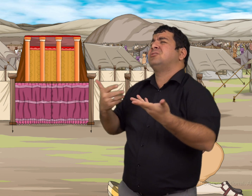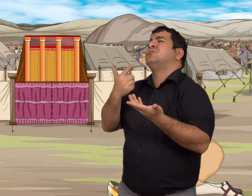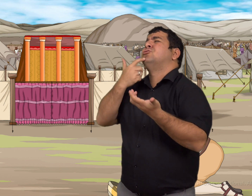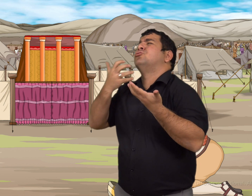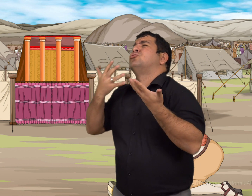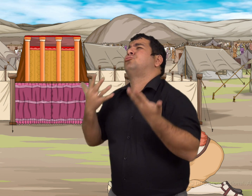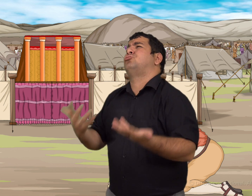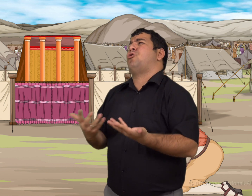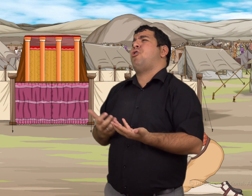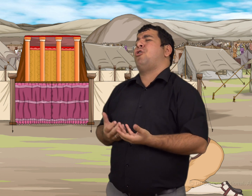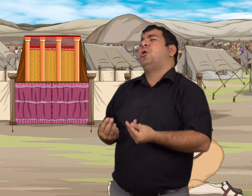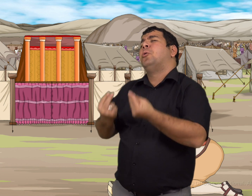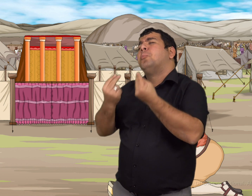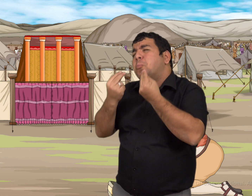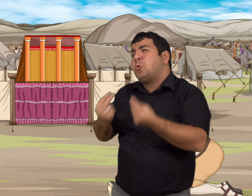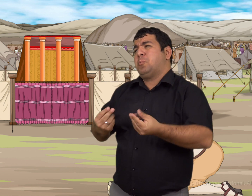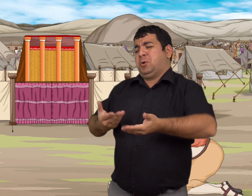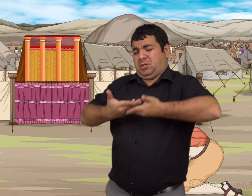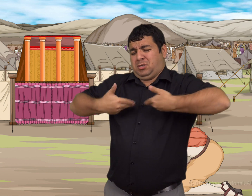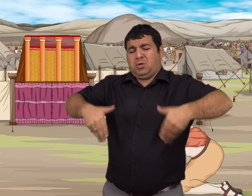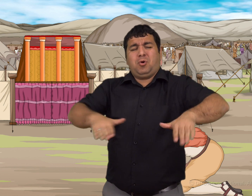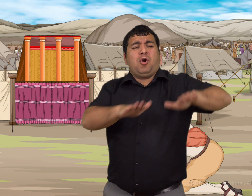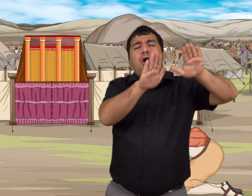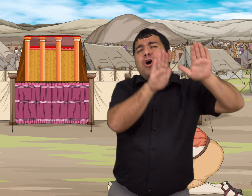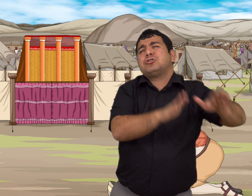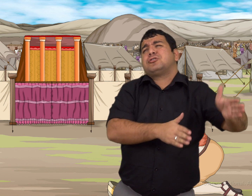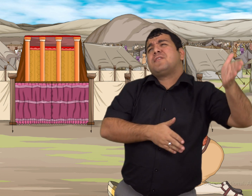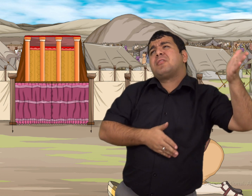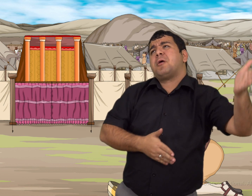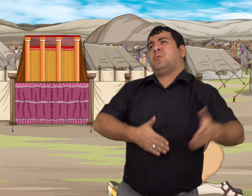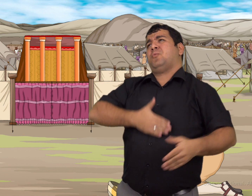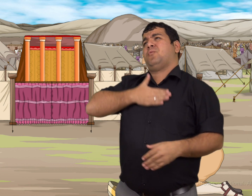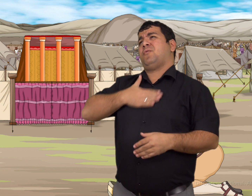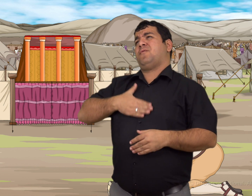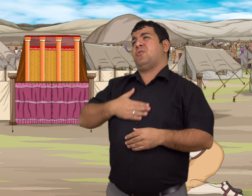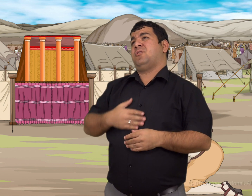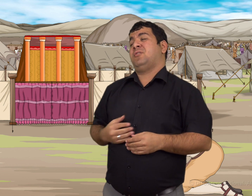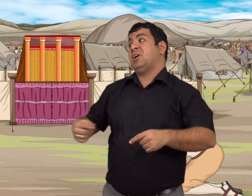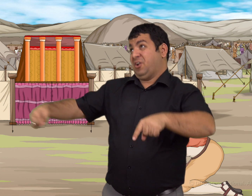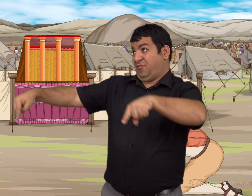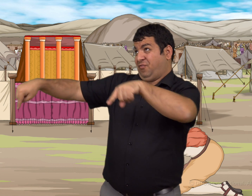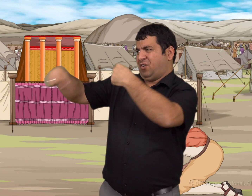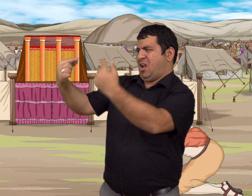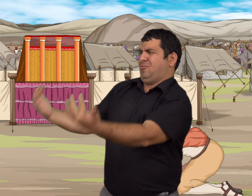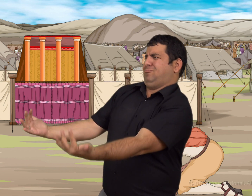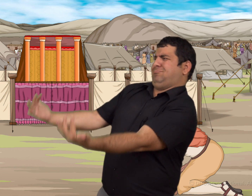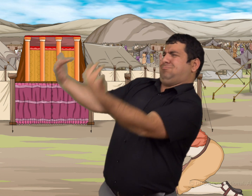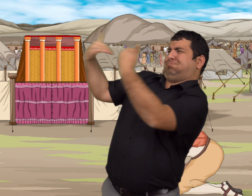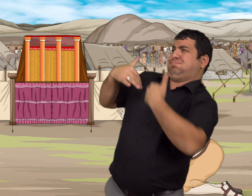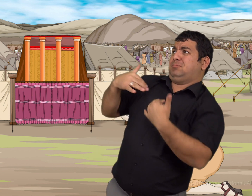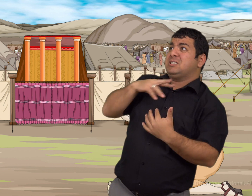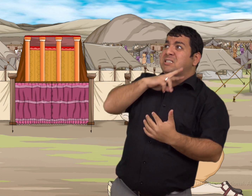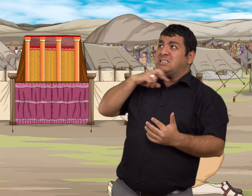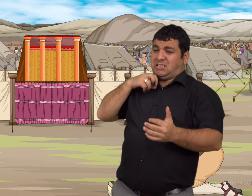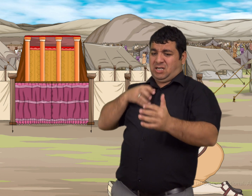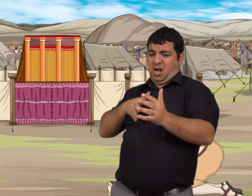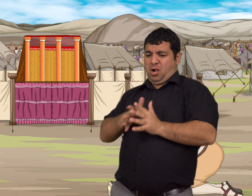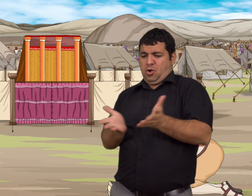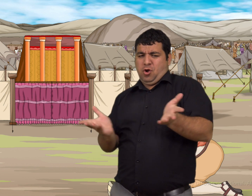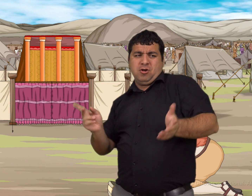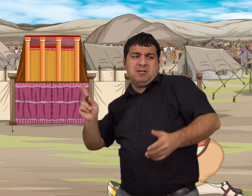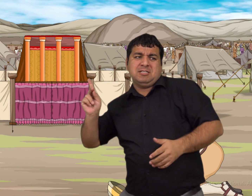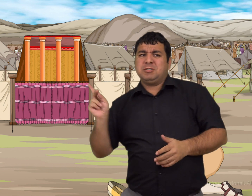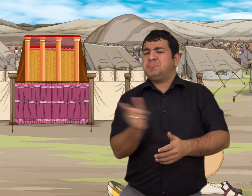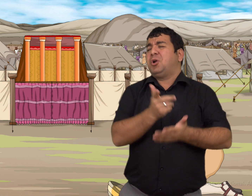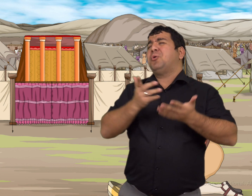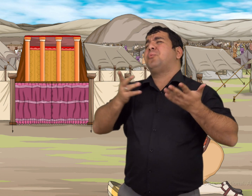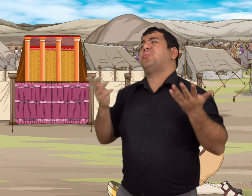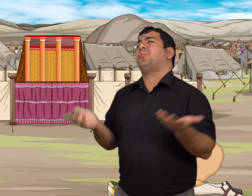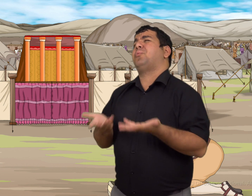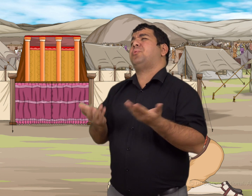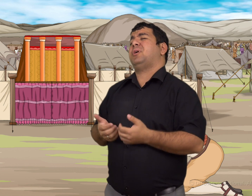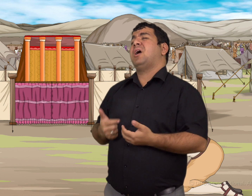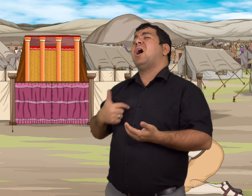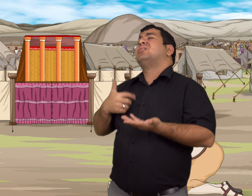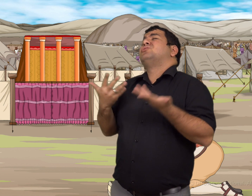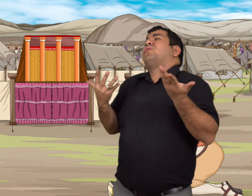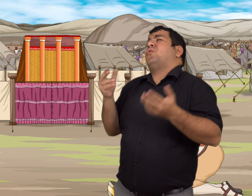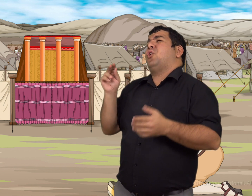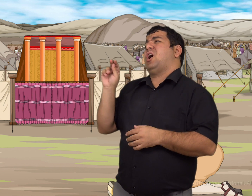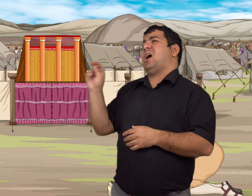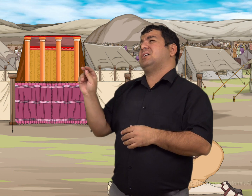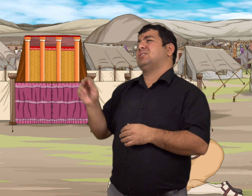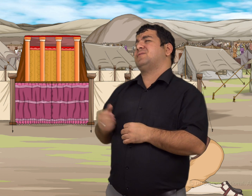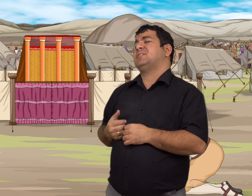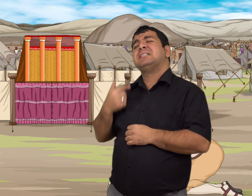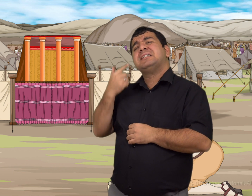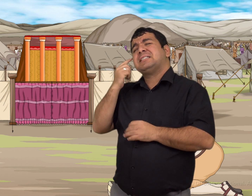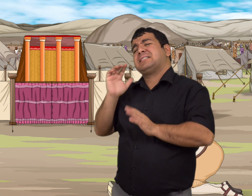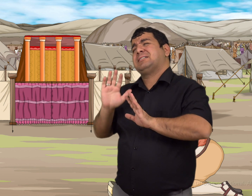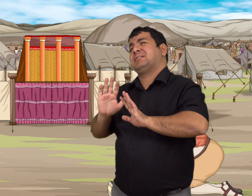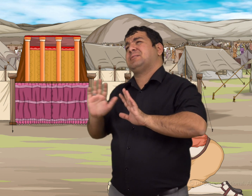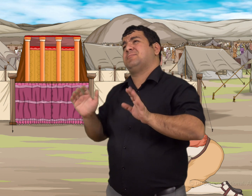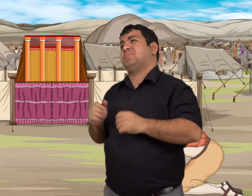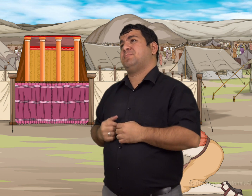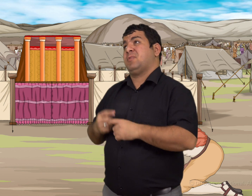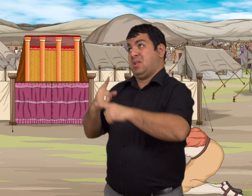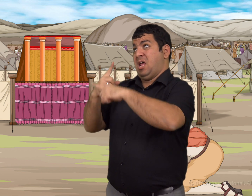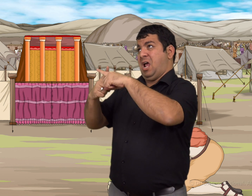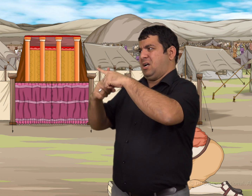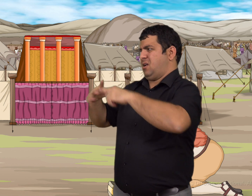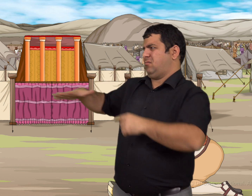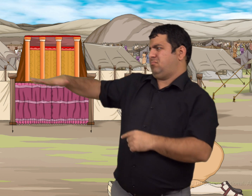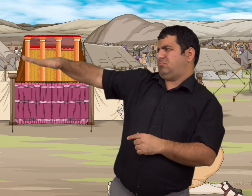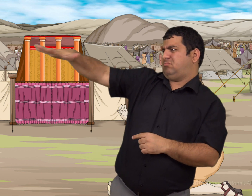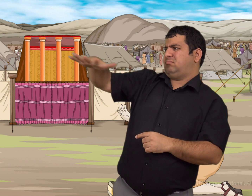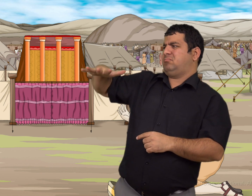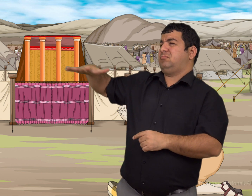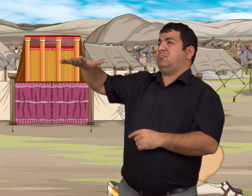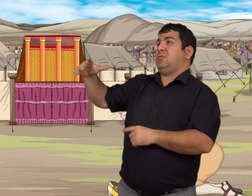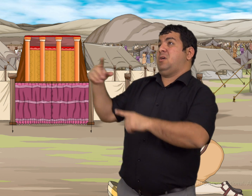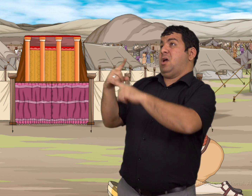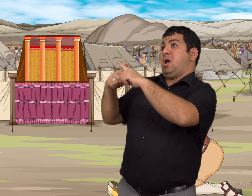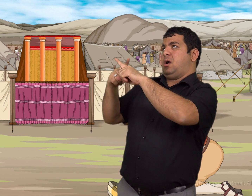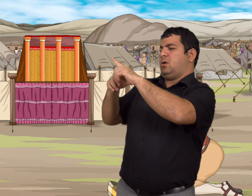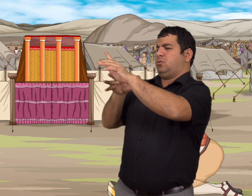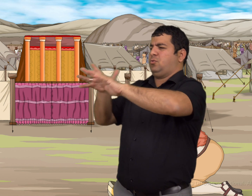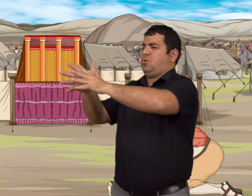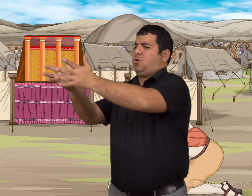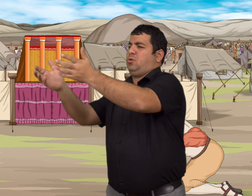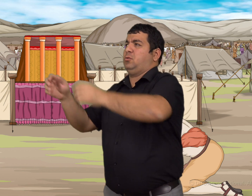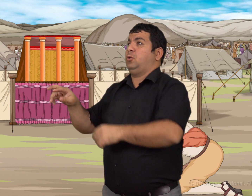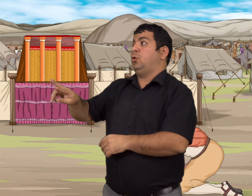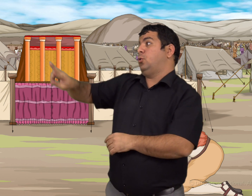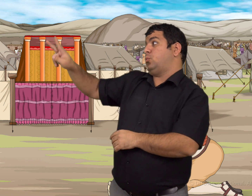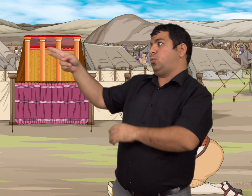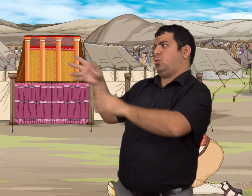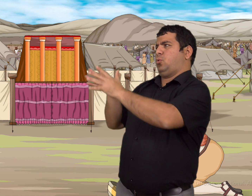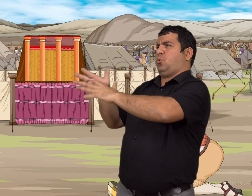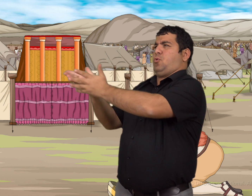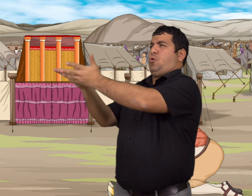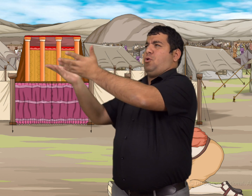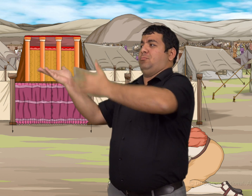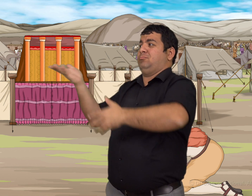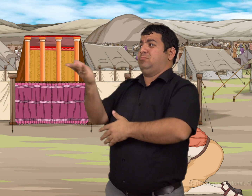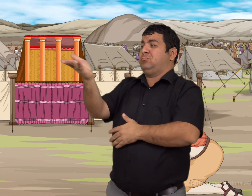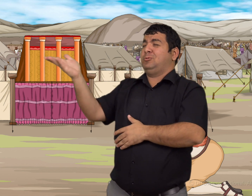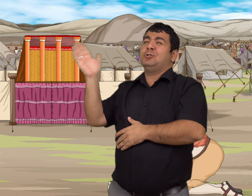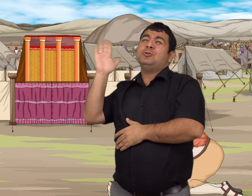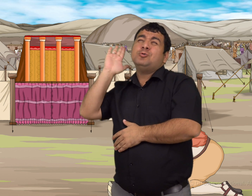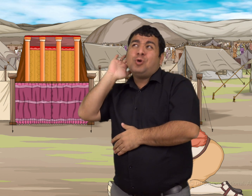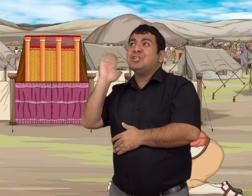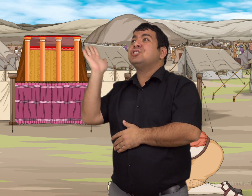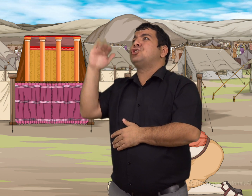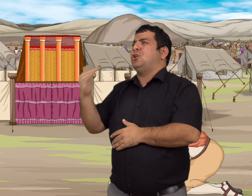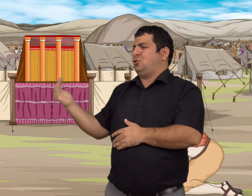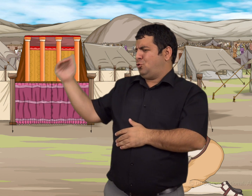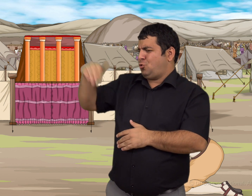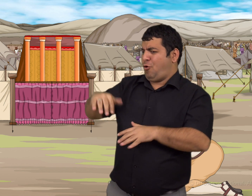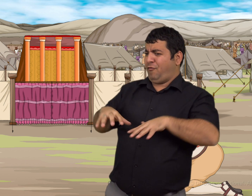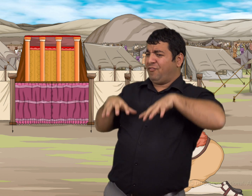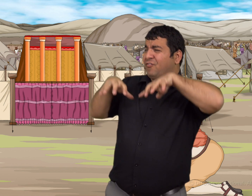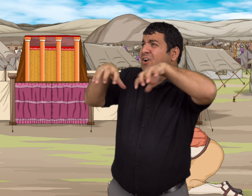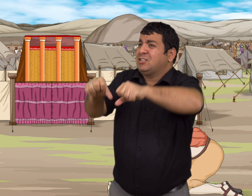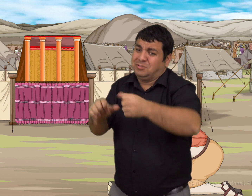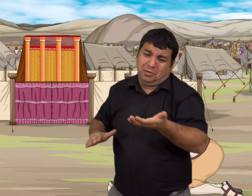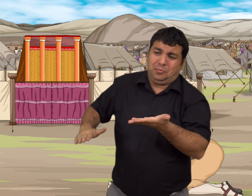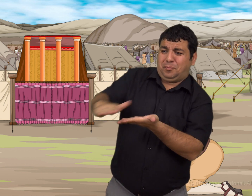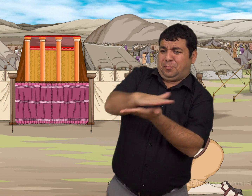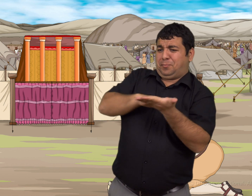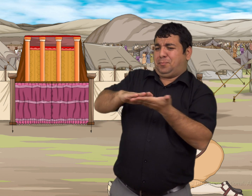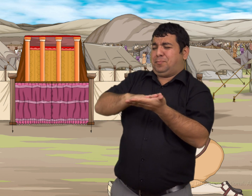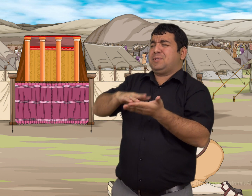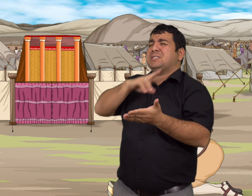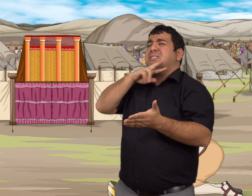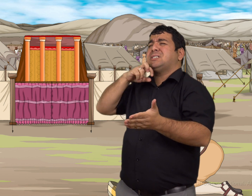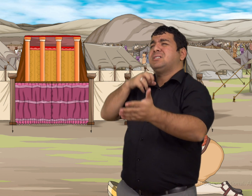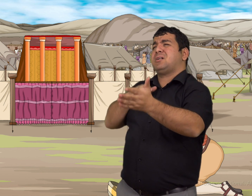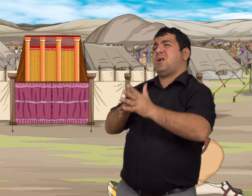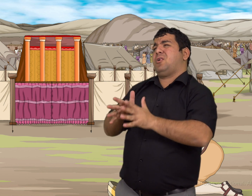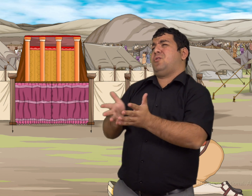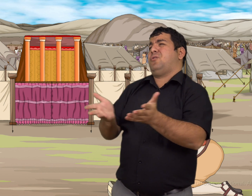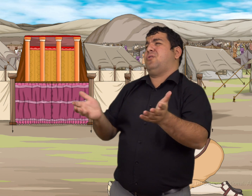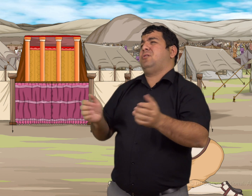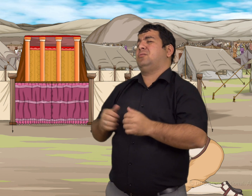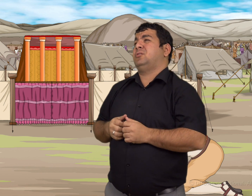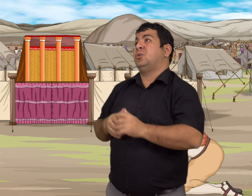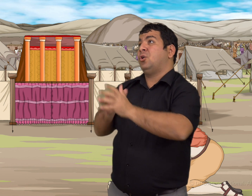If only we had been content to stay on the other side of the Jordan! O Lord, what can I say, now that Israel has turned its back and run from its enemies?